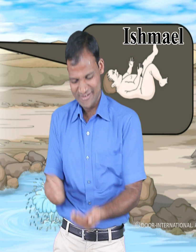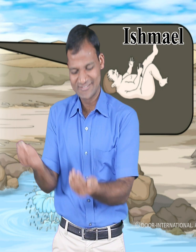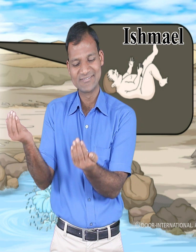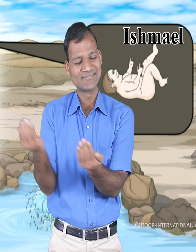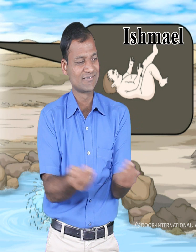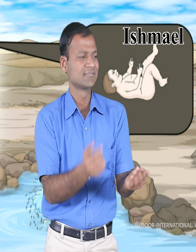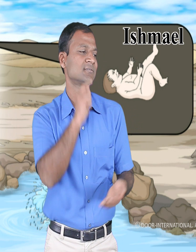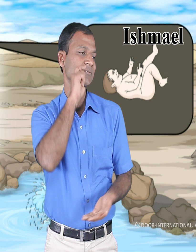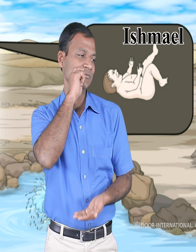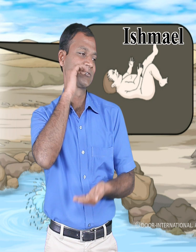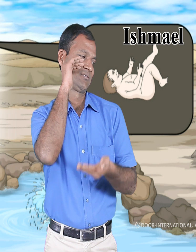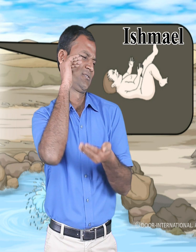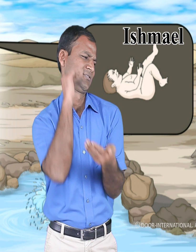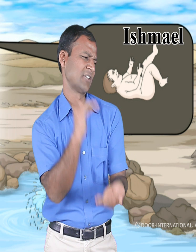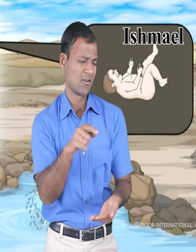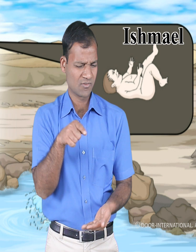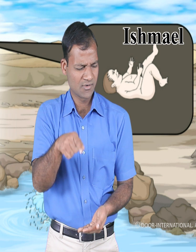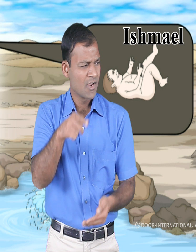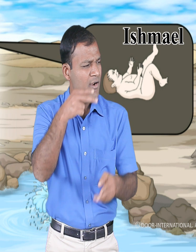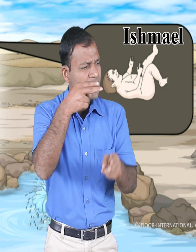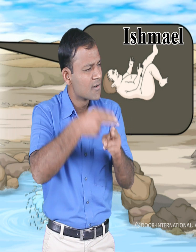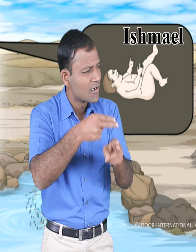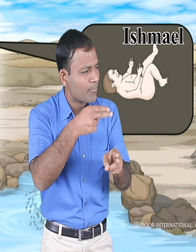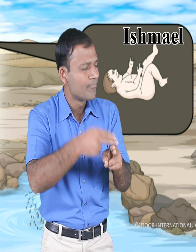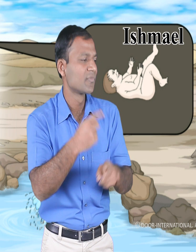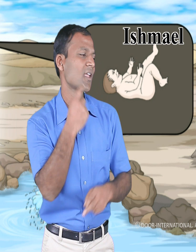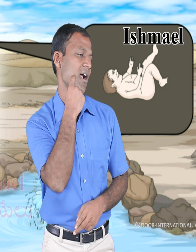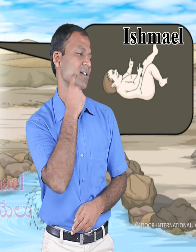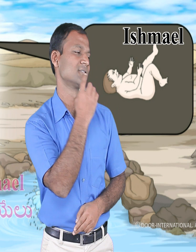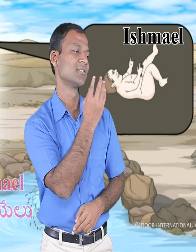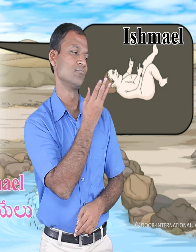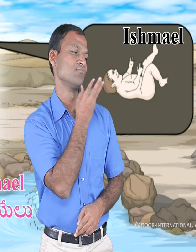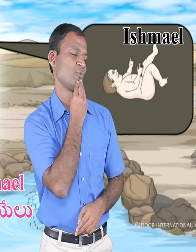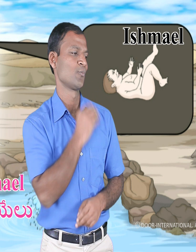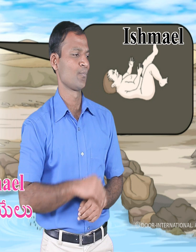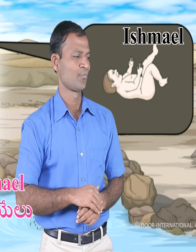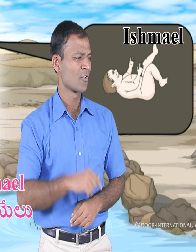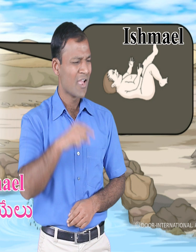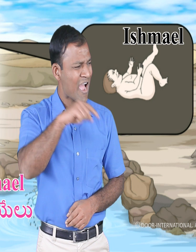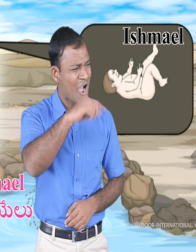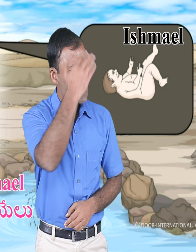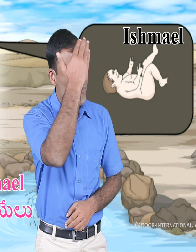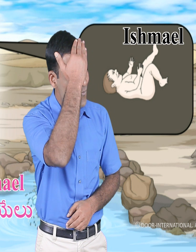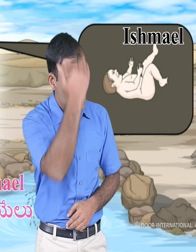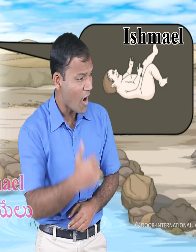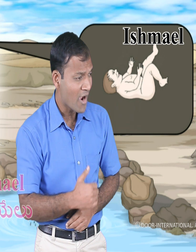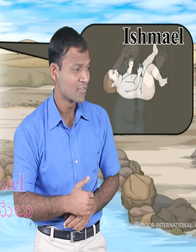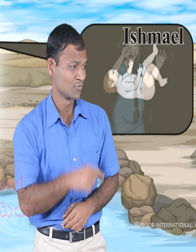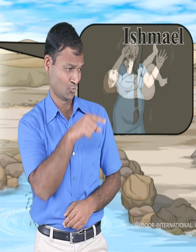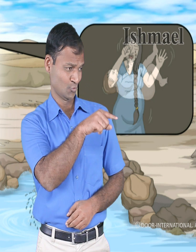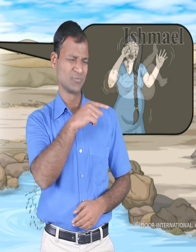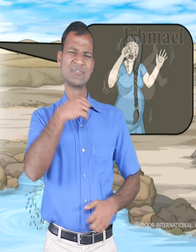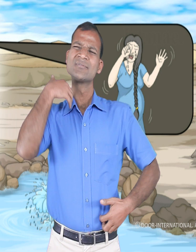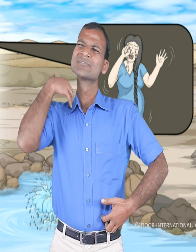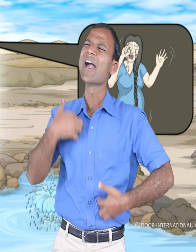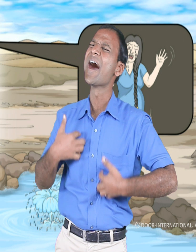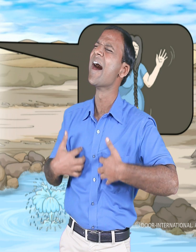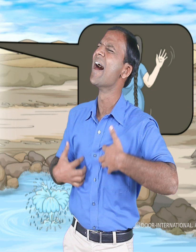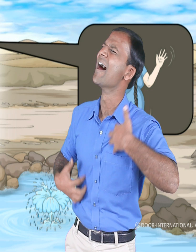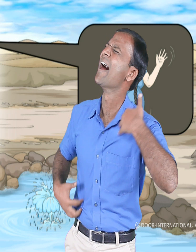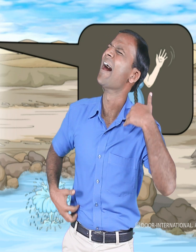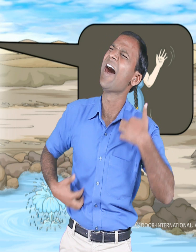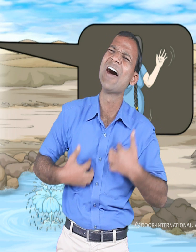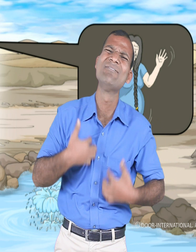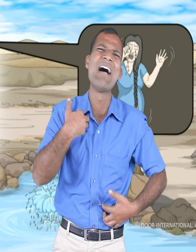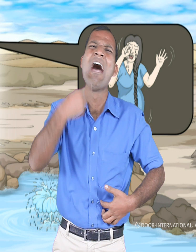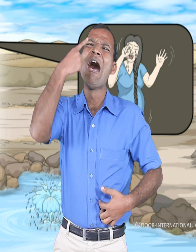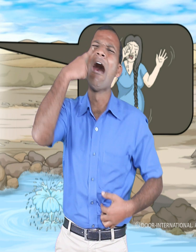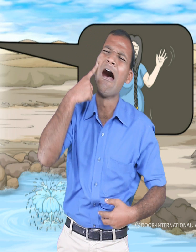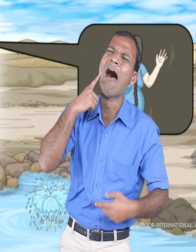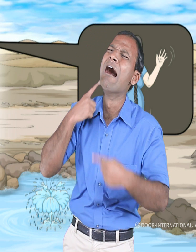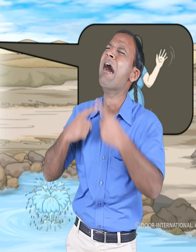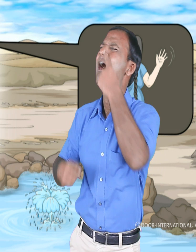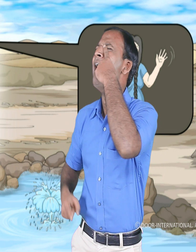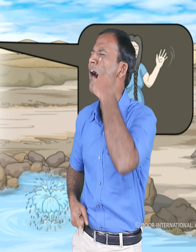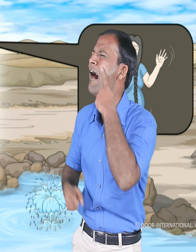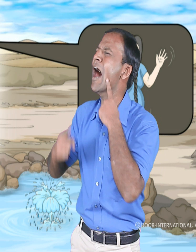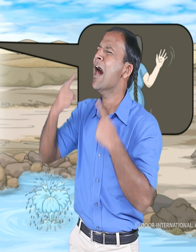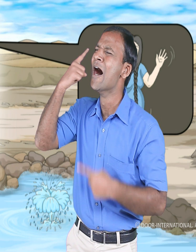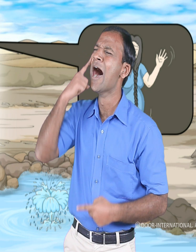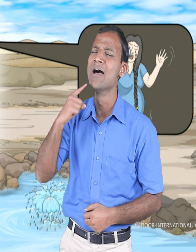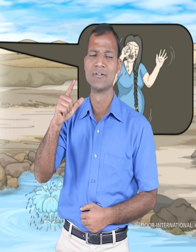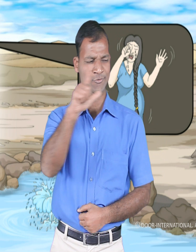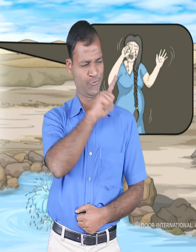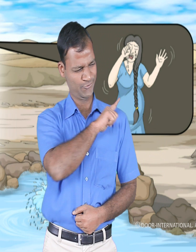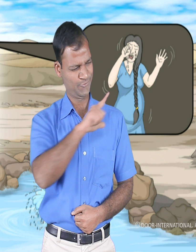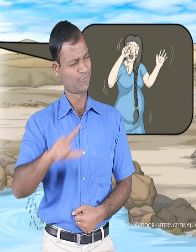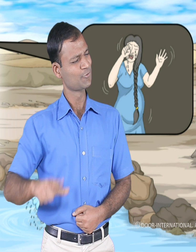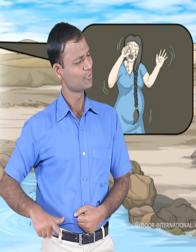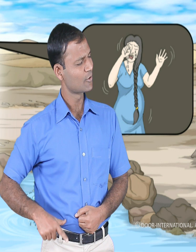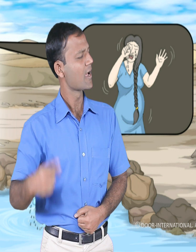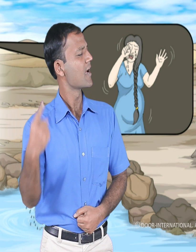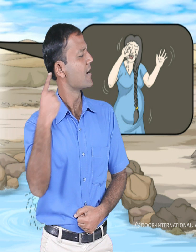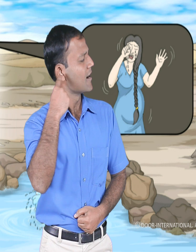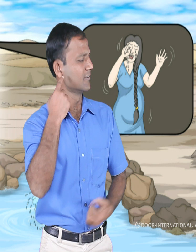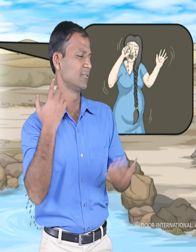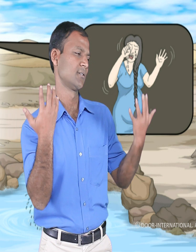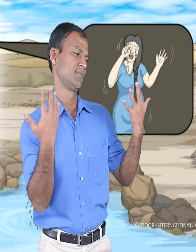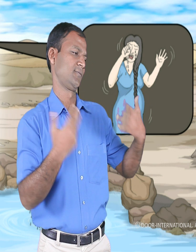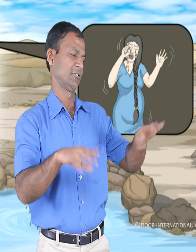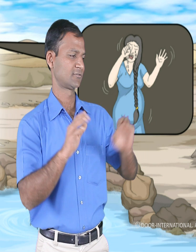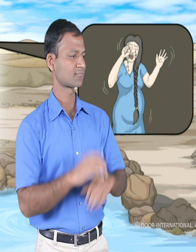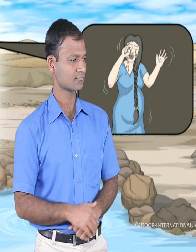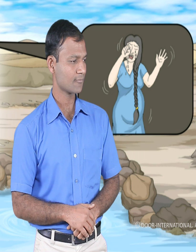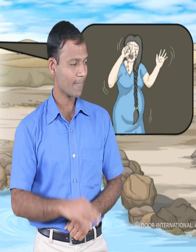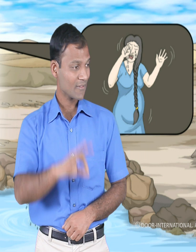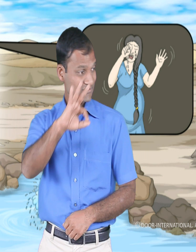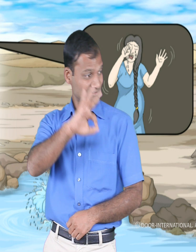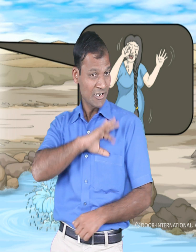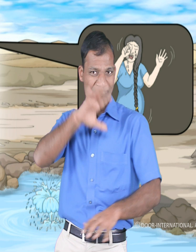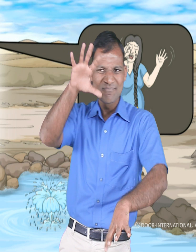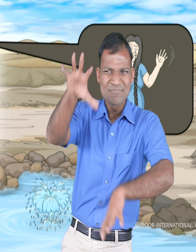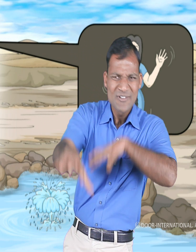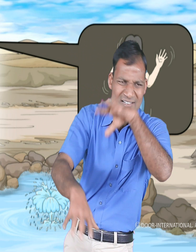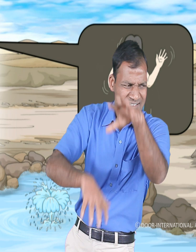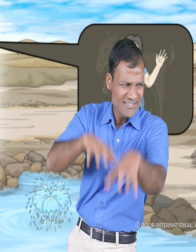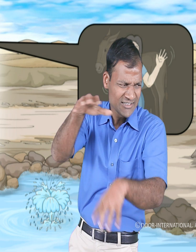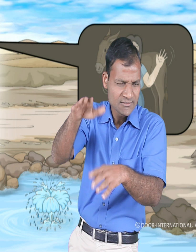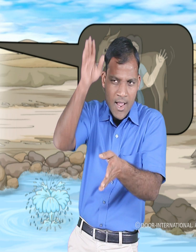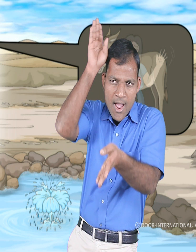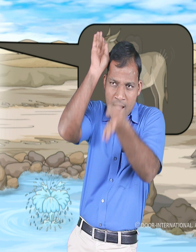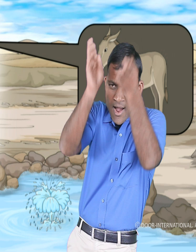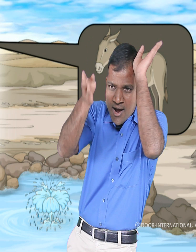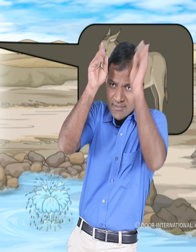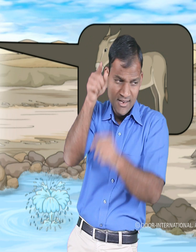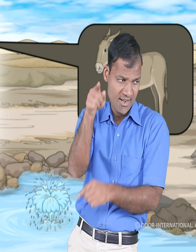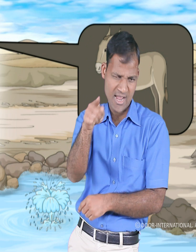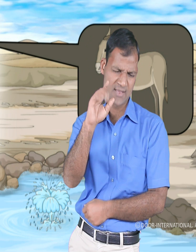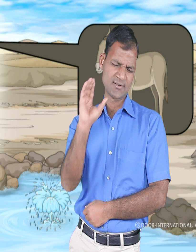And you shall name him Ishmael, for the LORD has heard your cry of affliction.